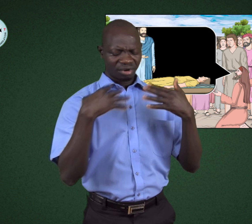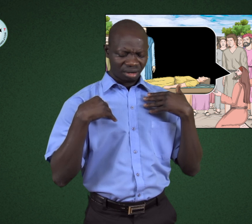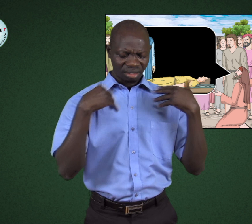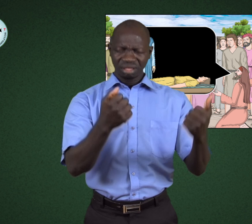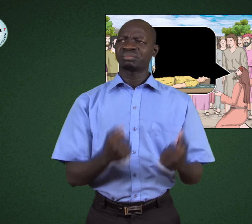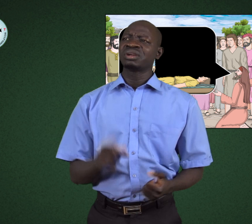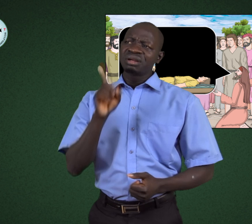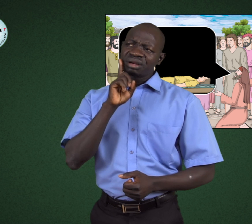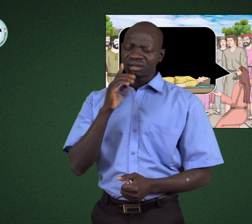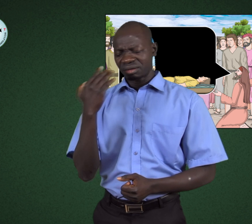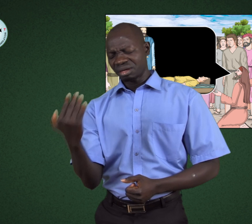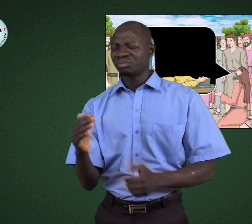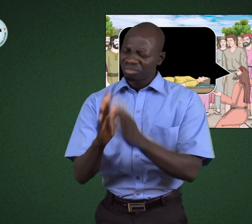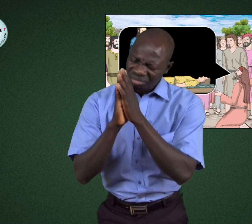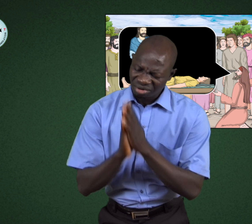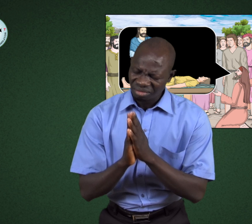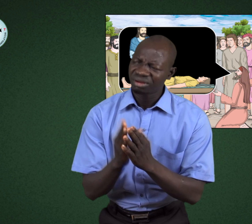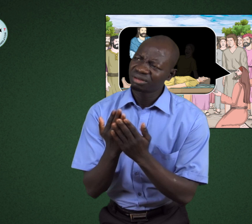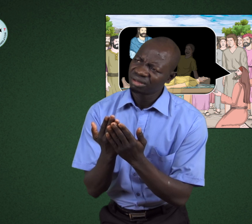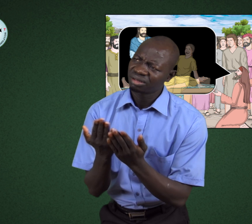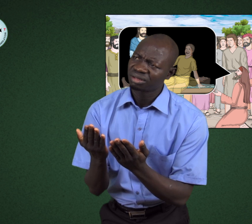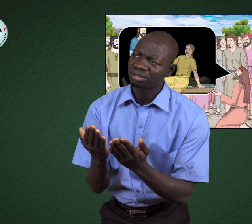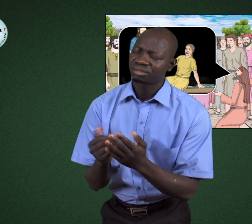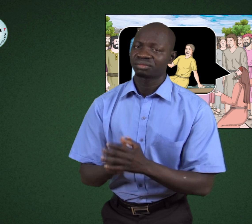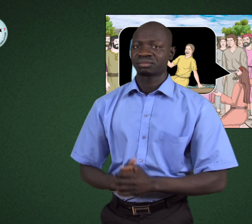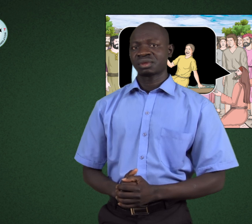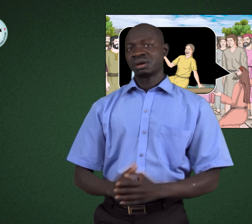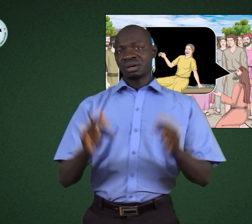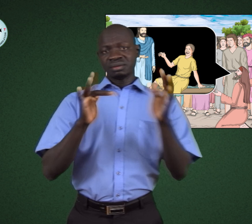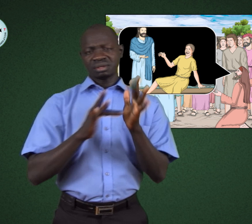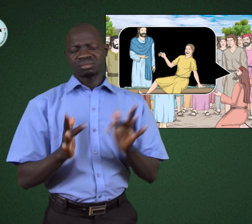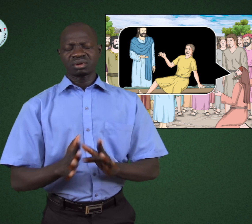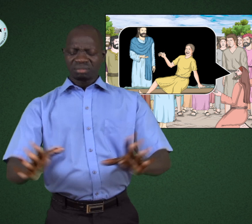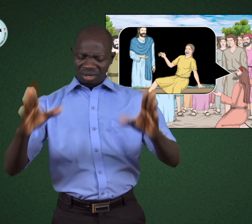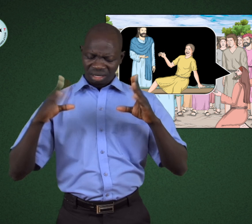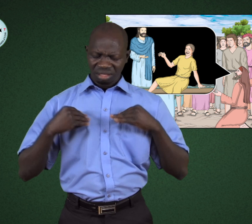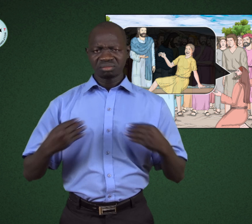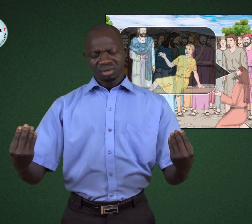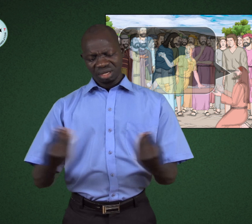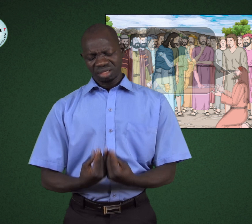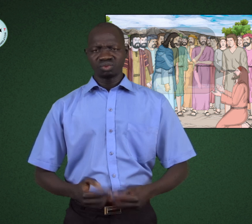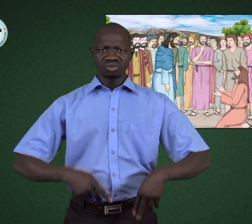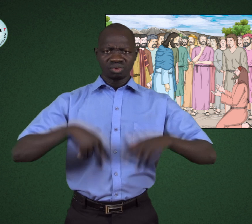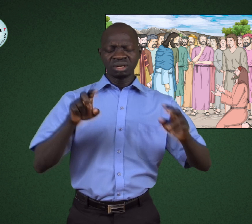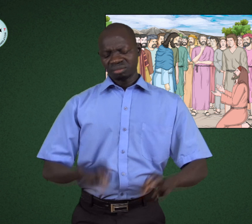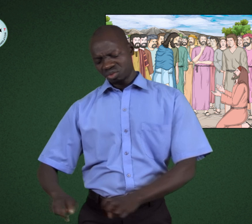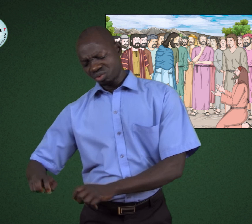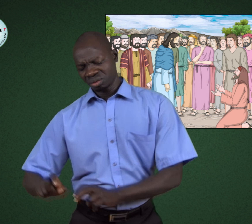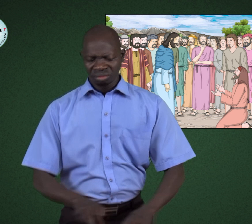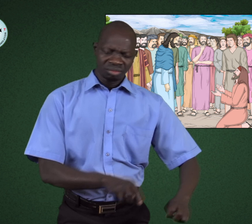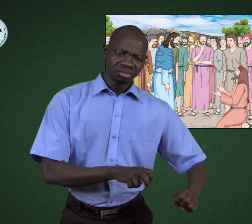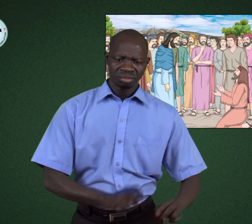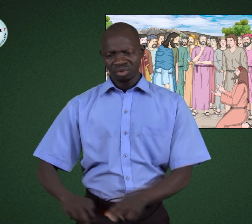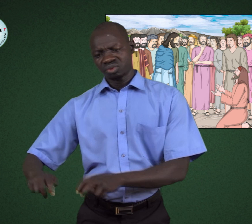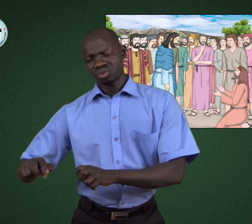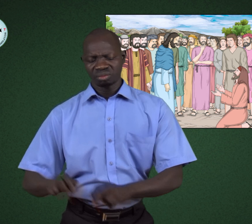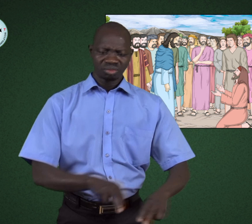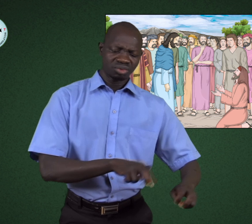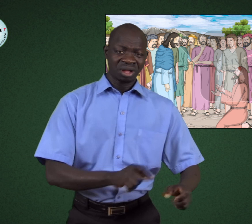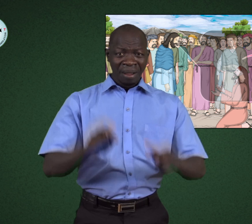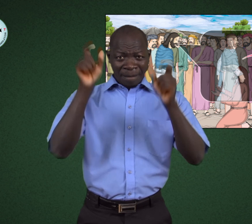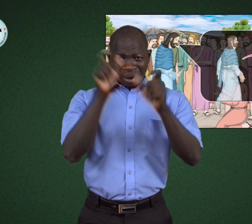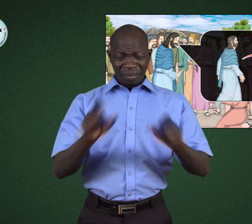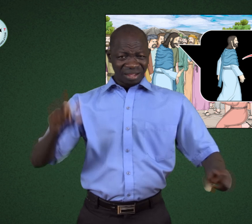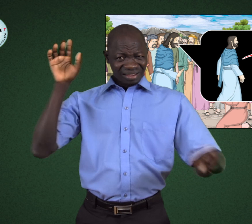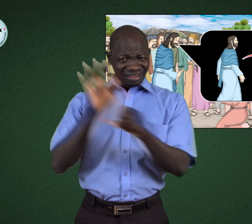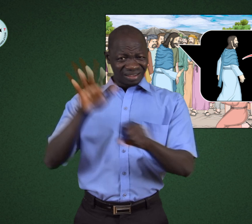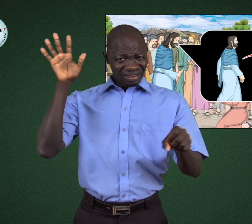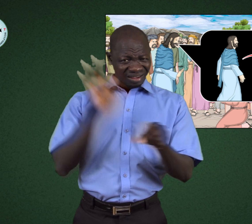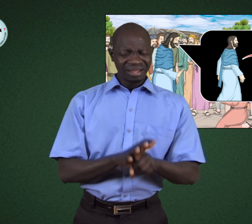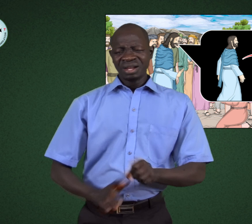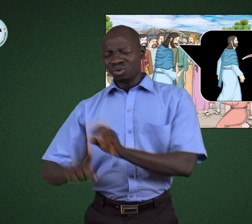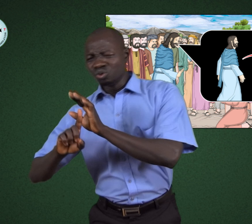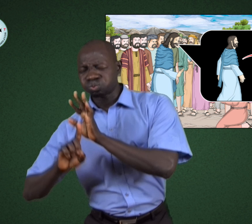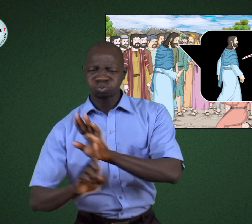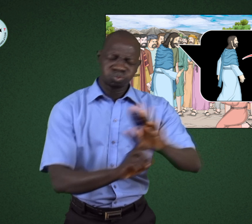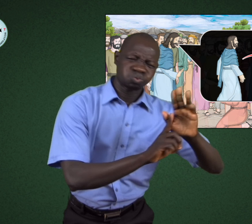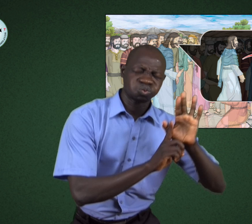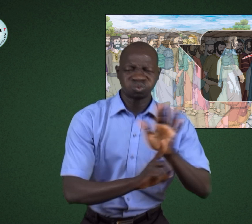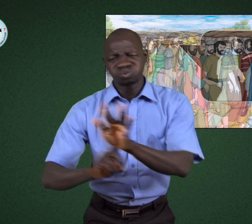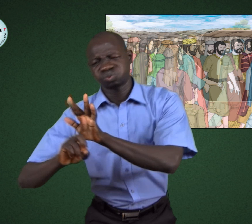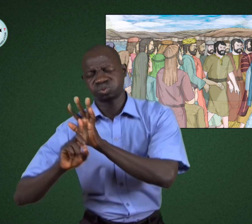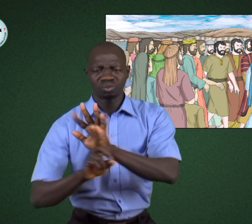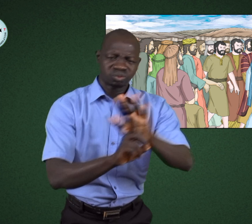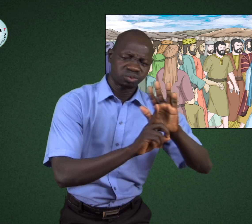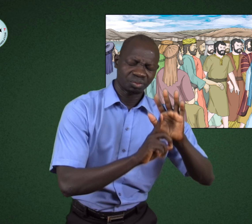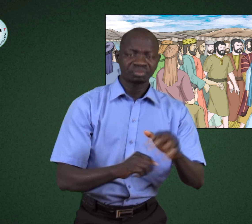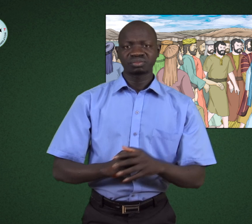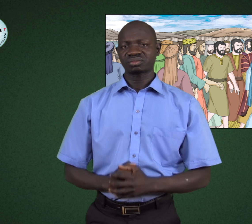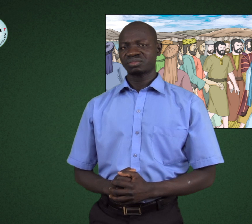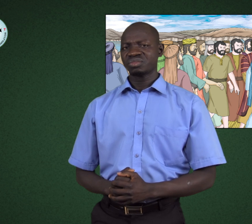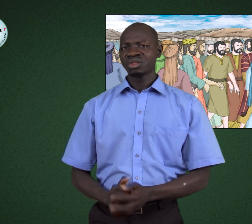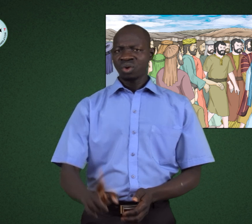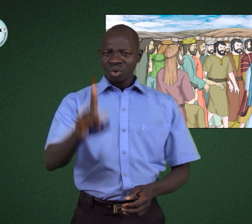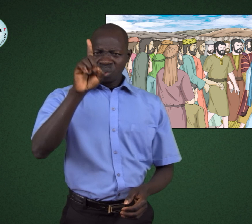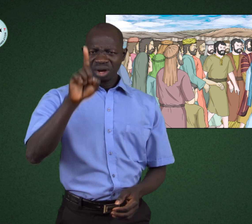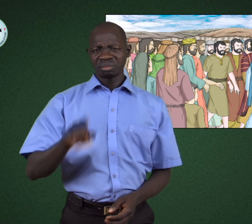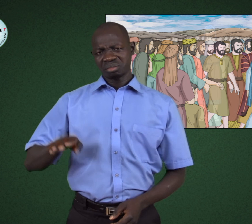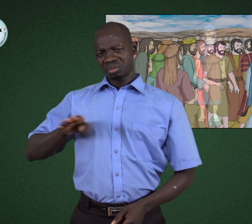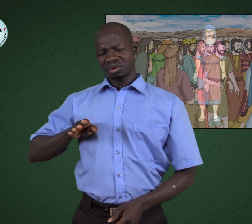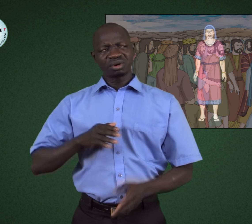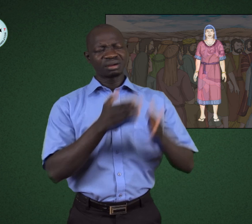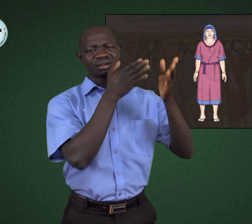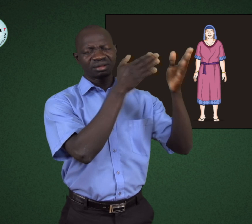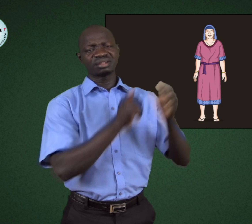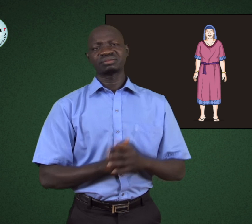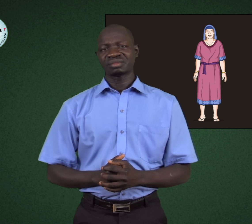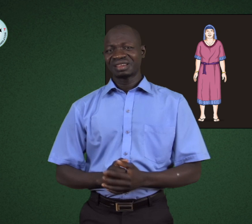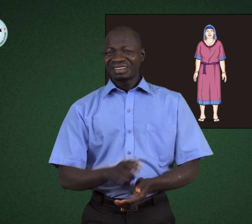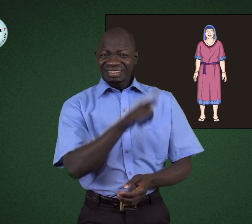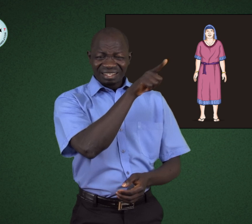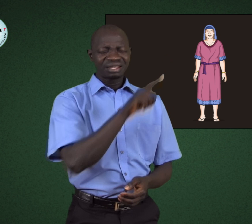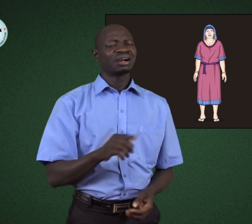Please come and place Your hands on her, so that she will be healed and live.” So Jesus went with him, and a large crowd followed and pressed around Him.